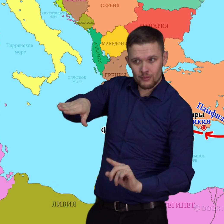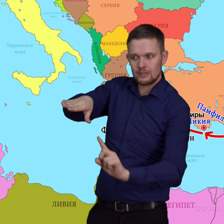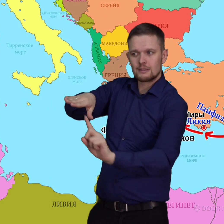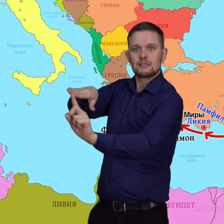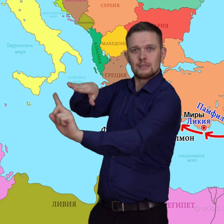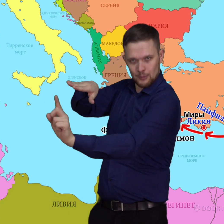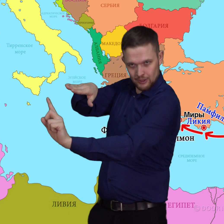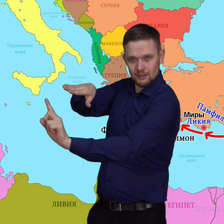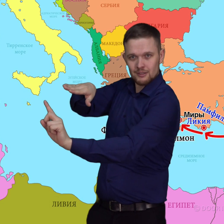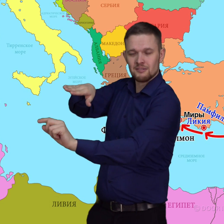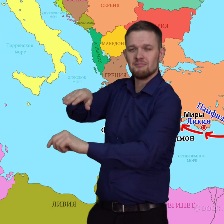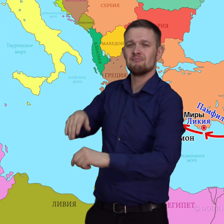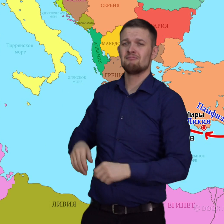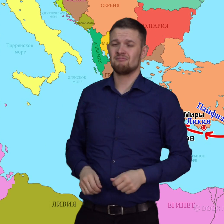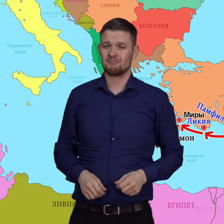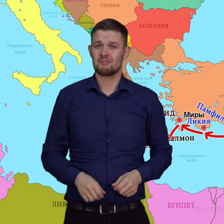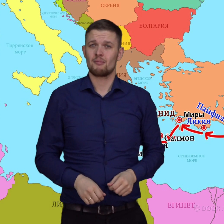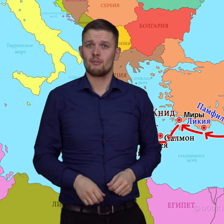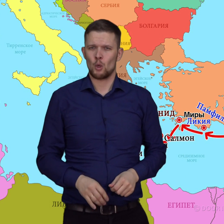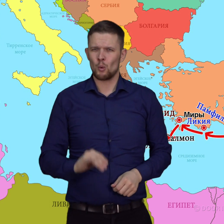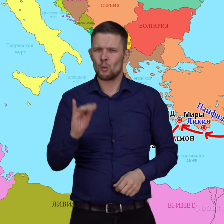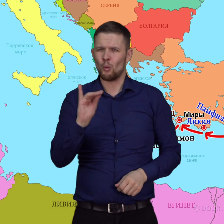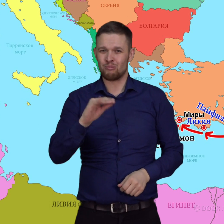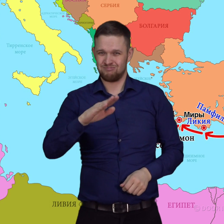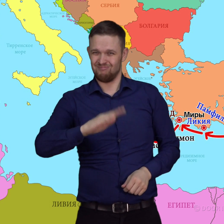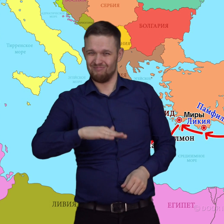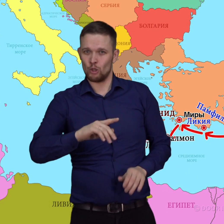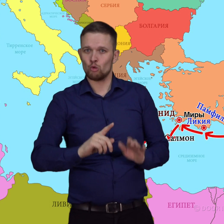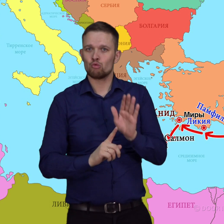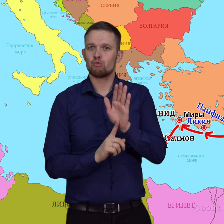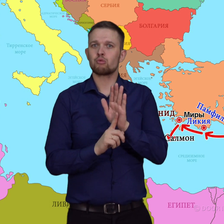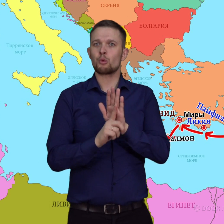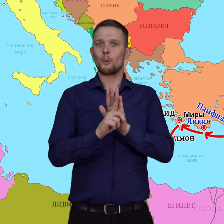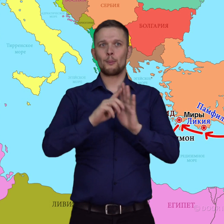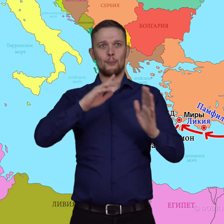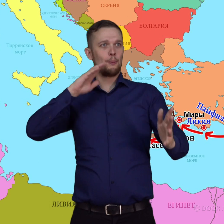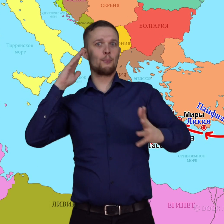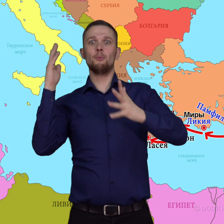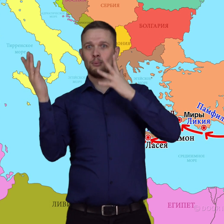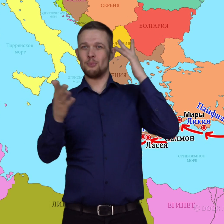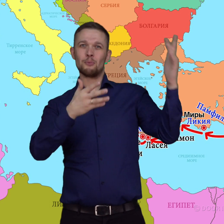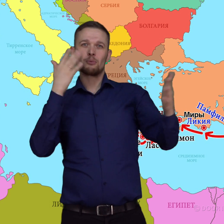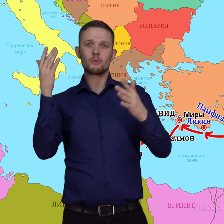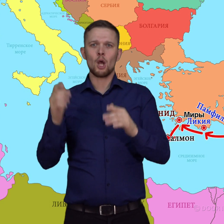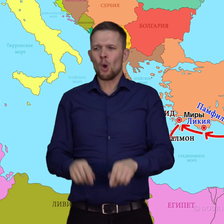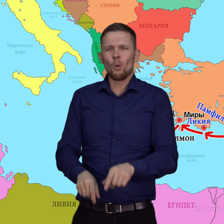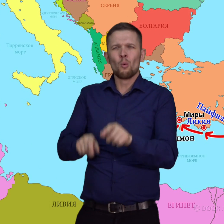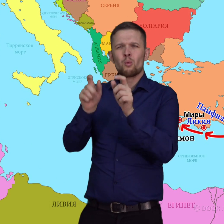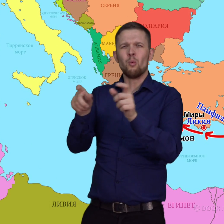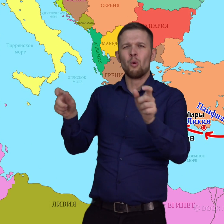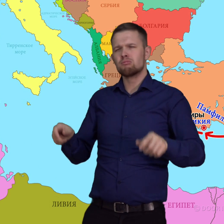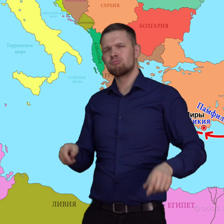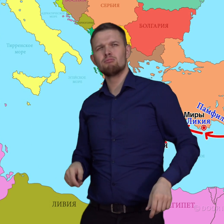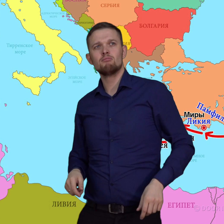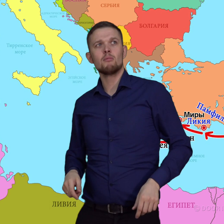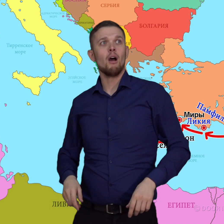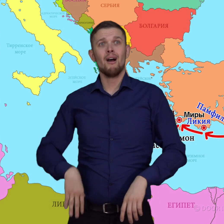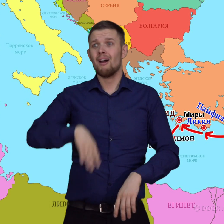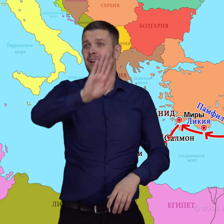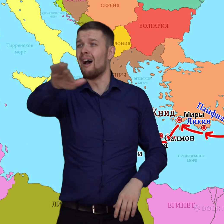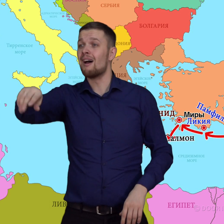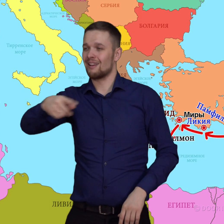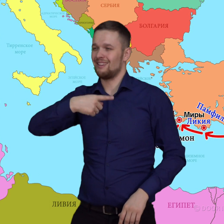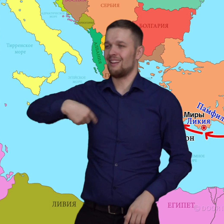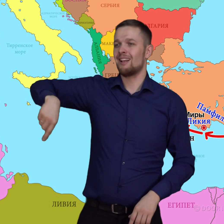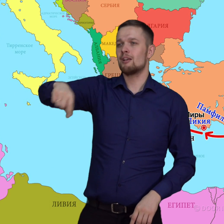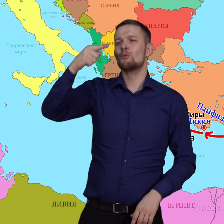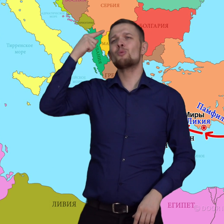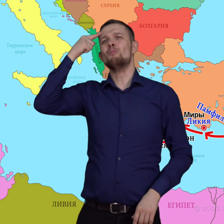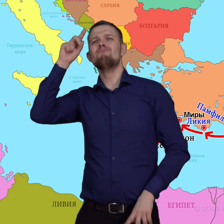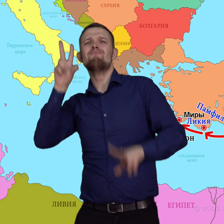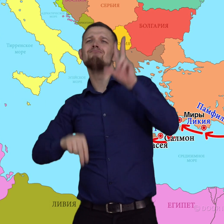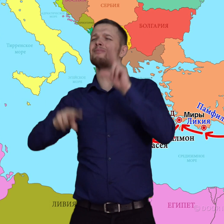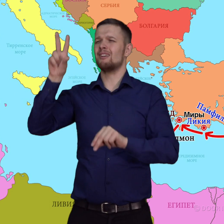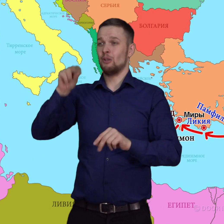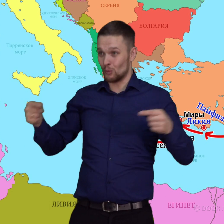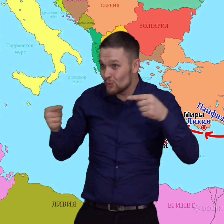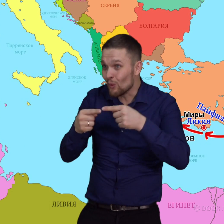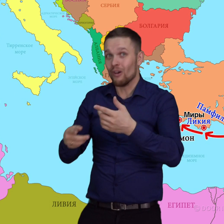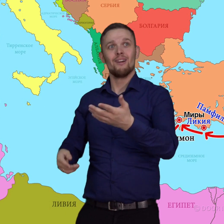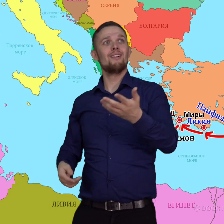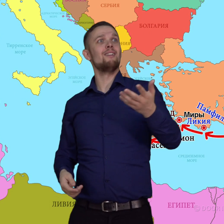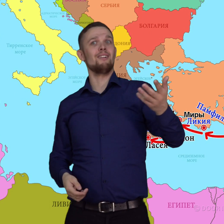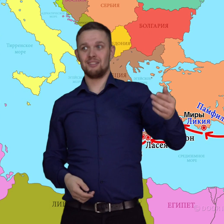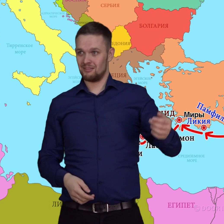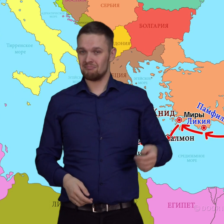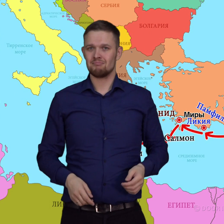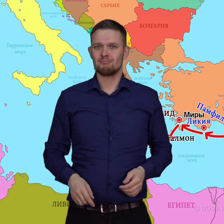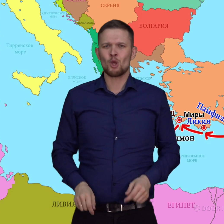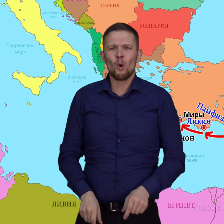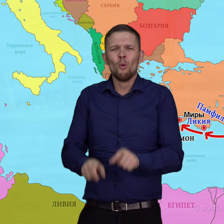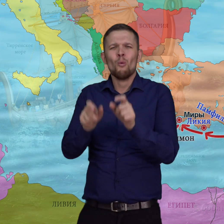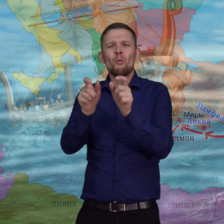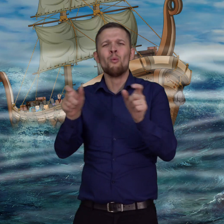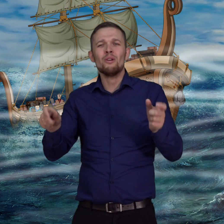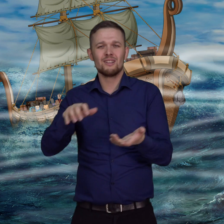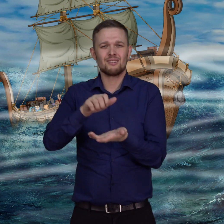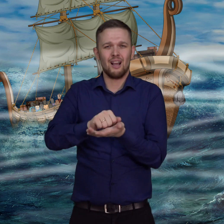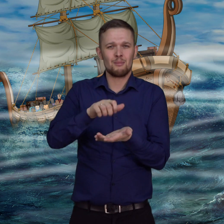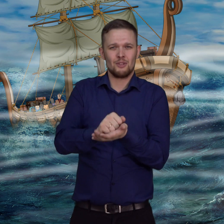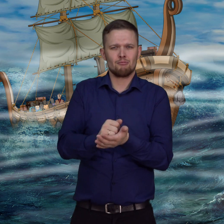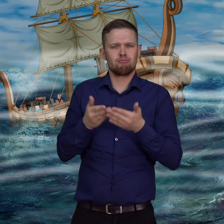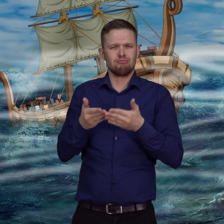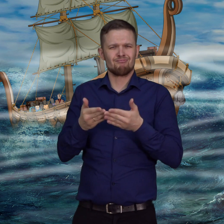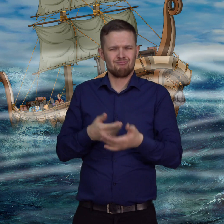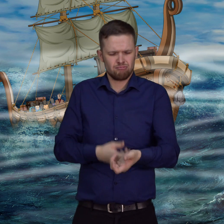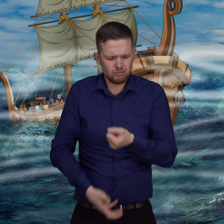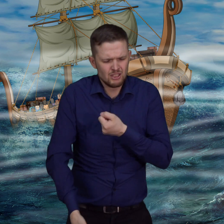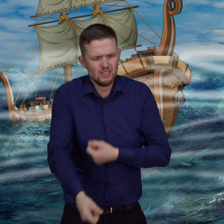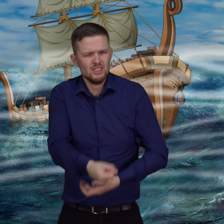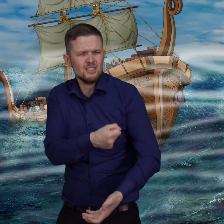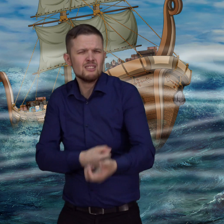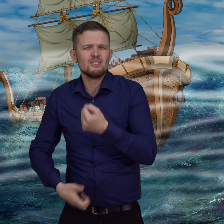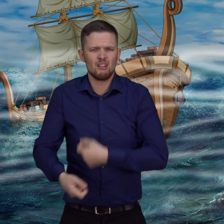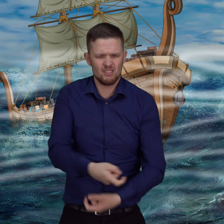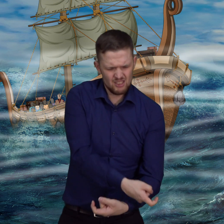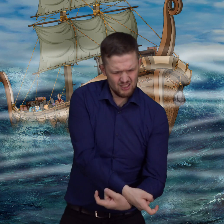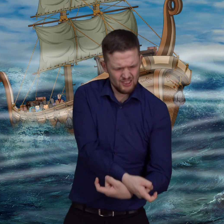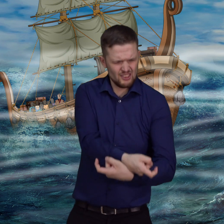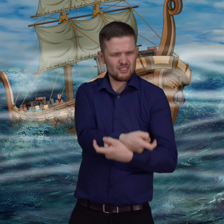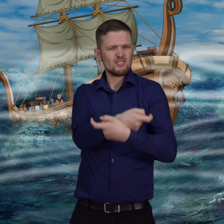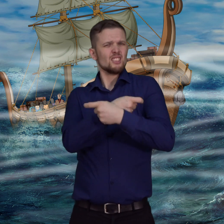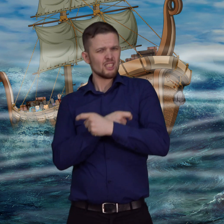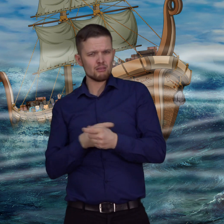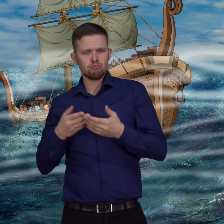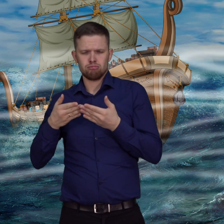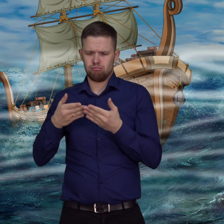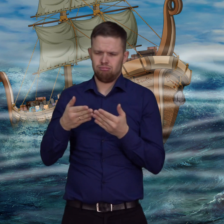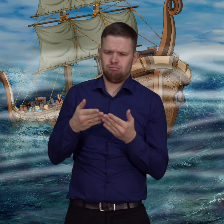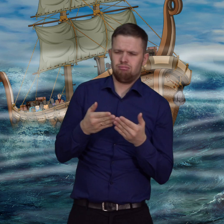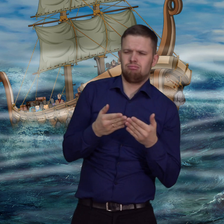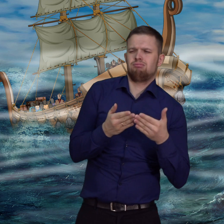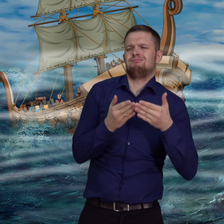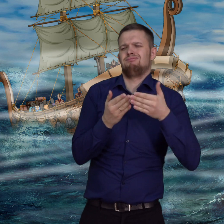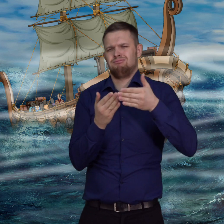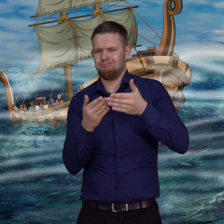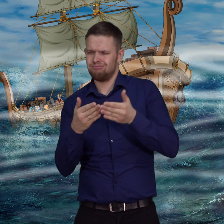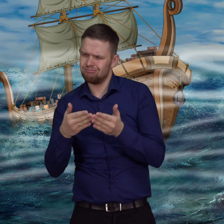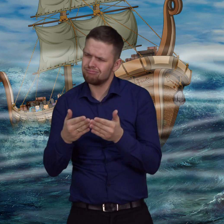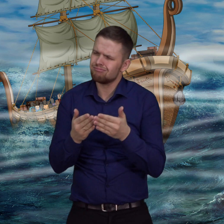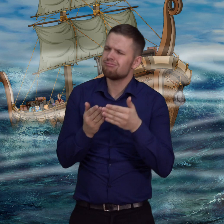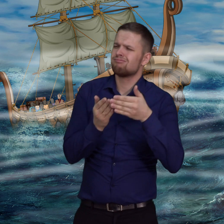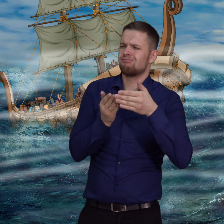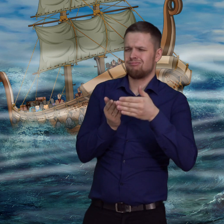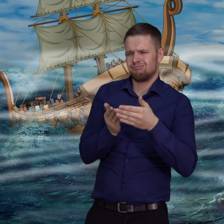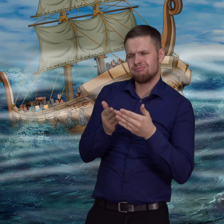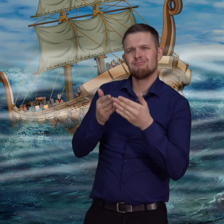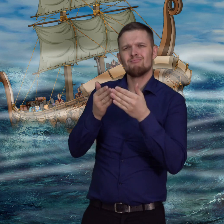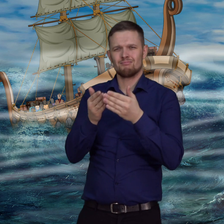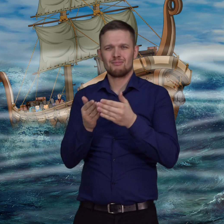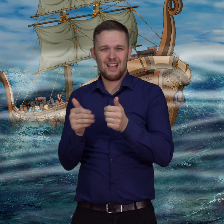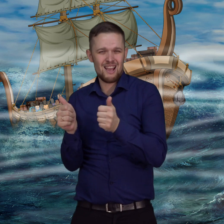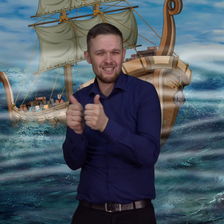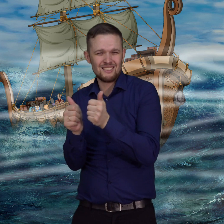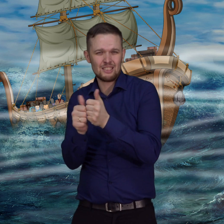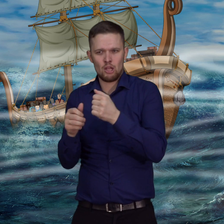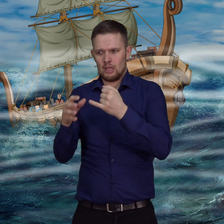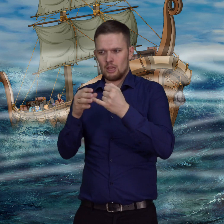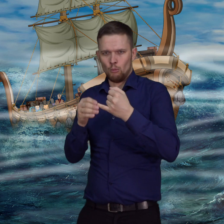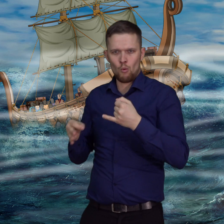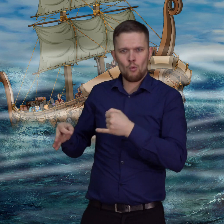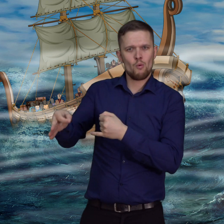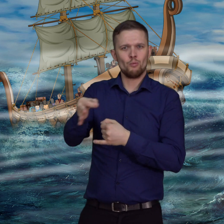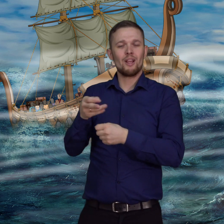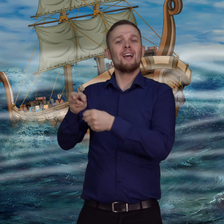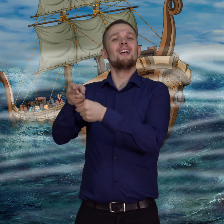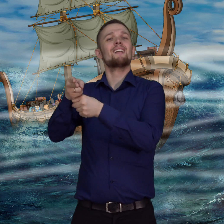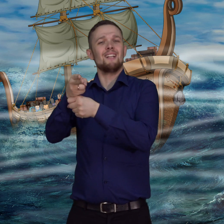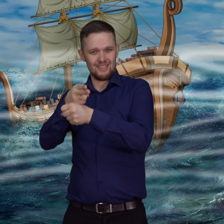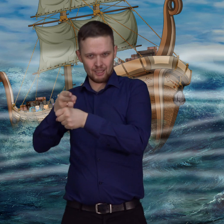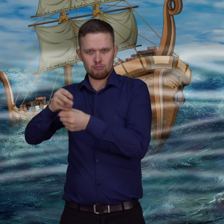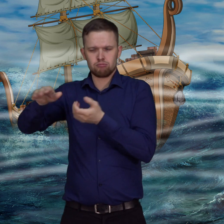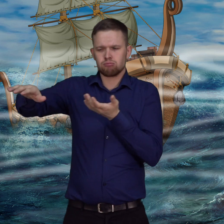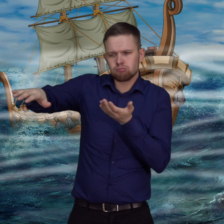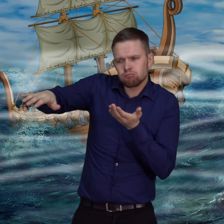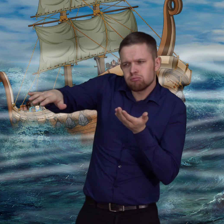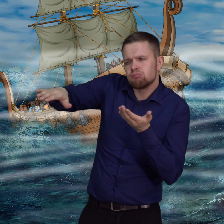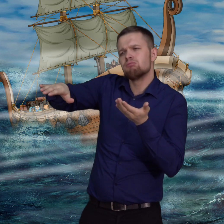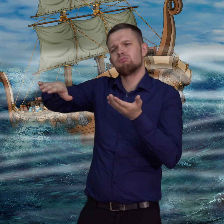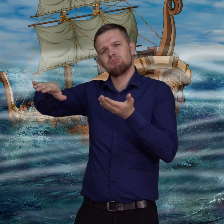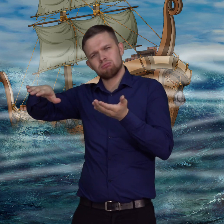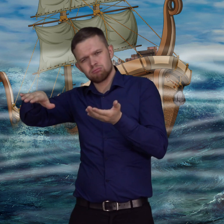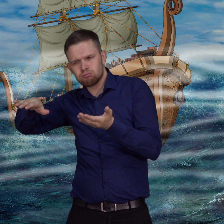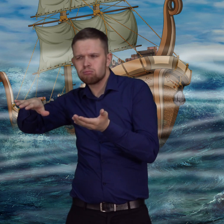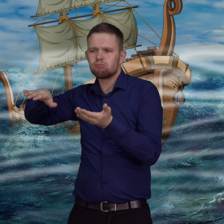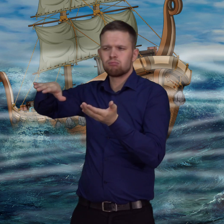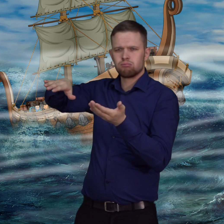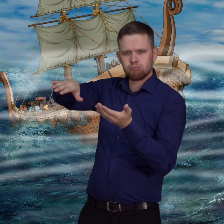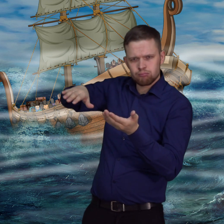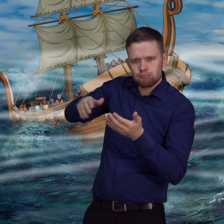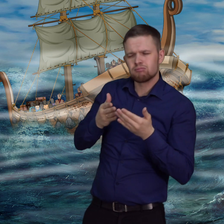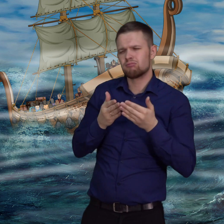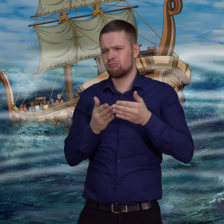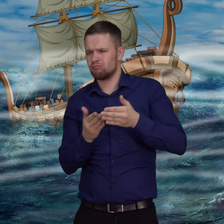Phoenix was a harbor in Crete facing both southwest and northwest. When a gentle south wind began to blow, they thought they had their opportunity.